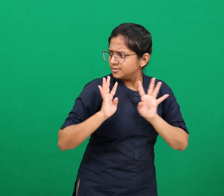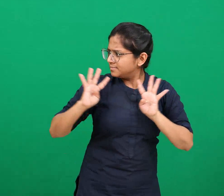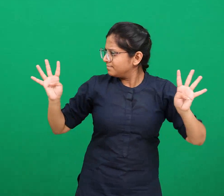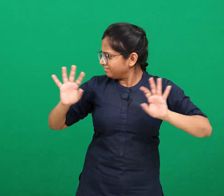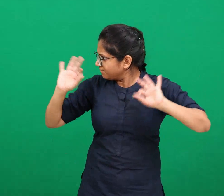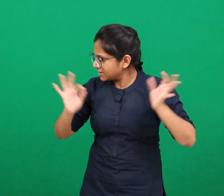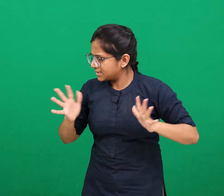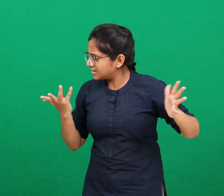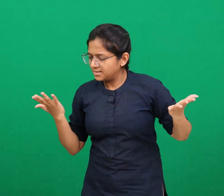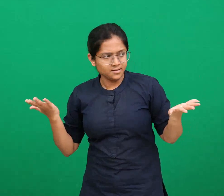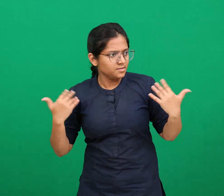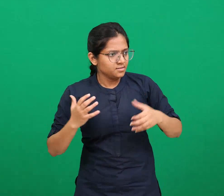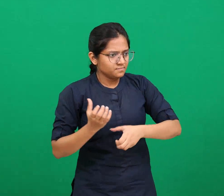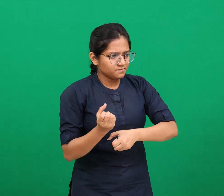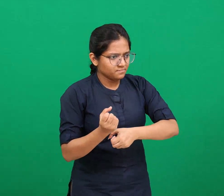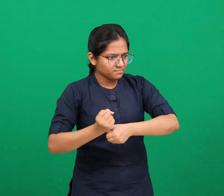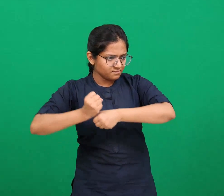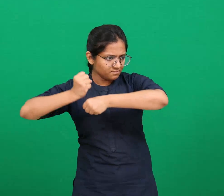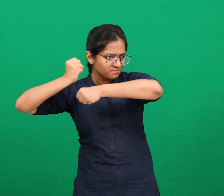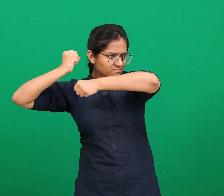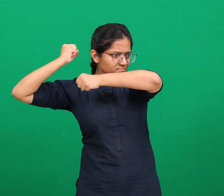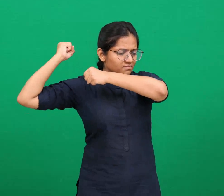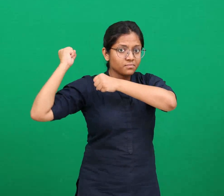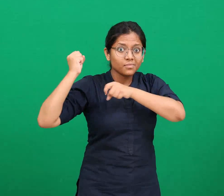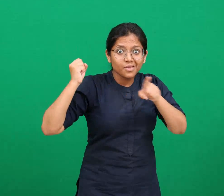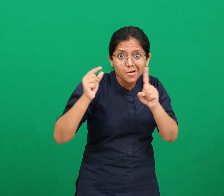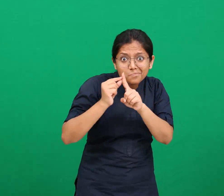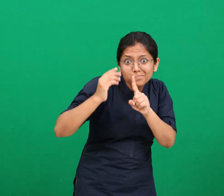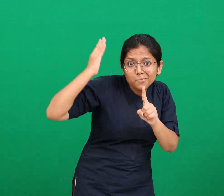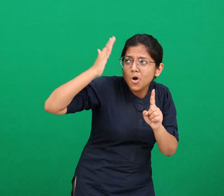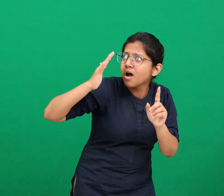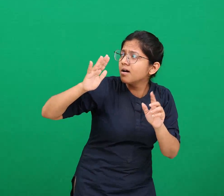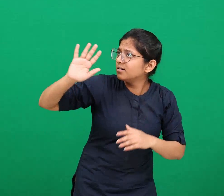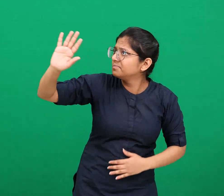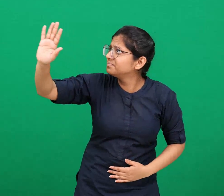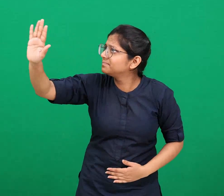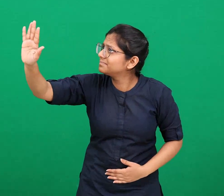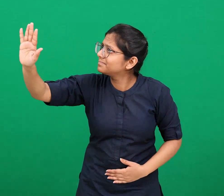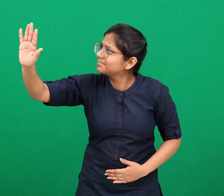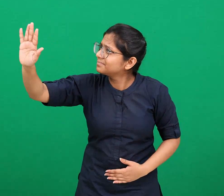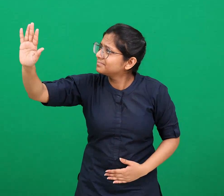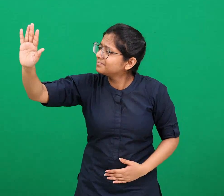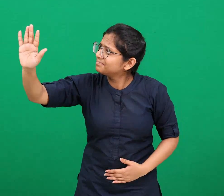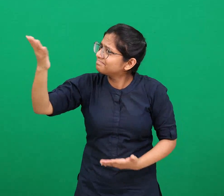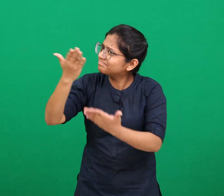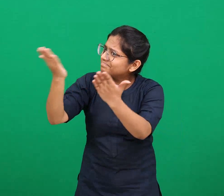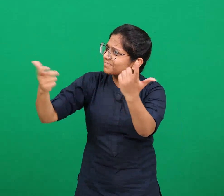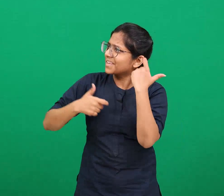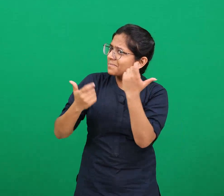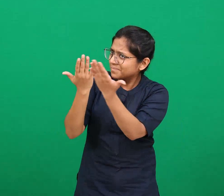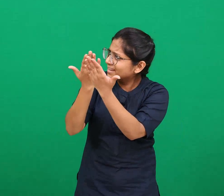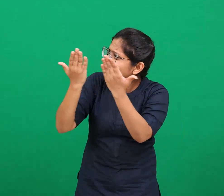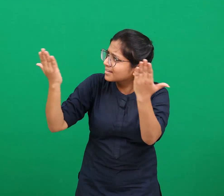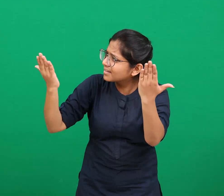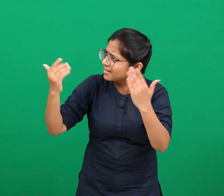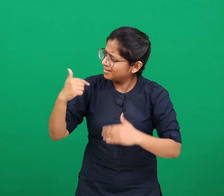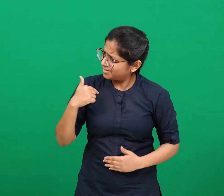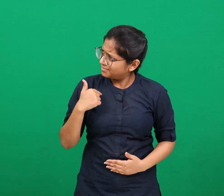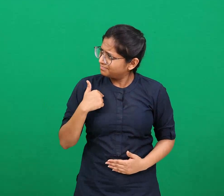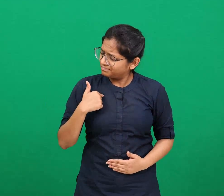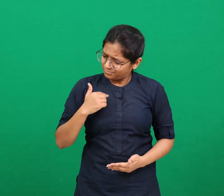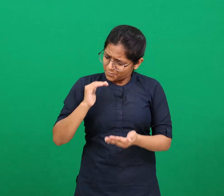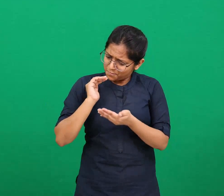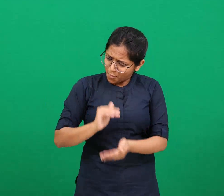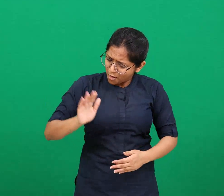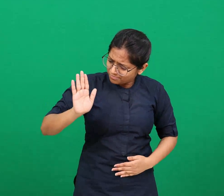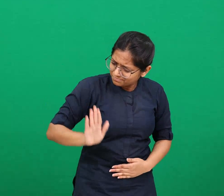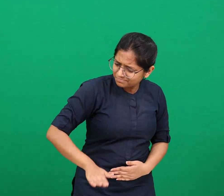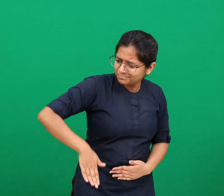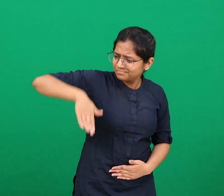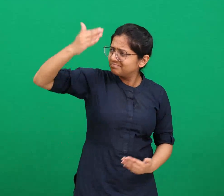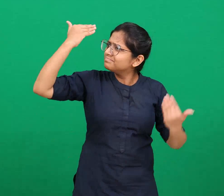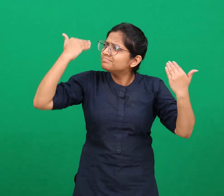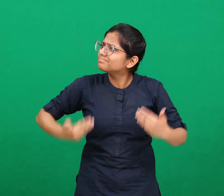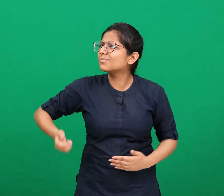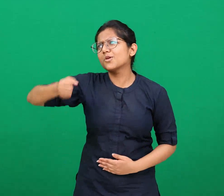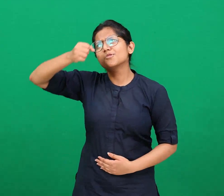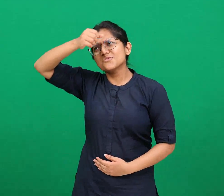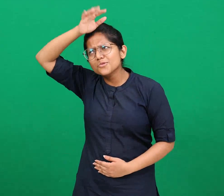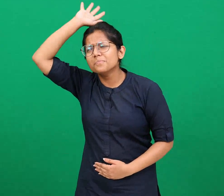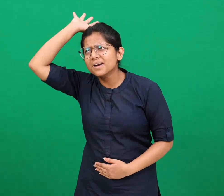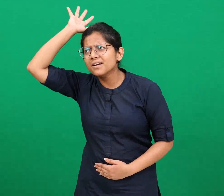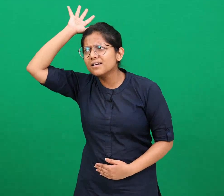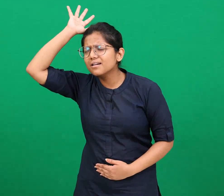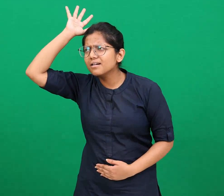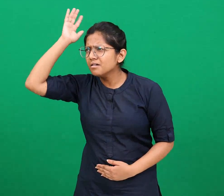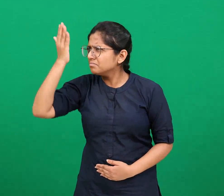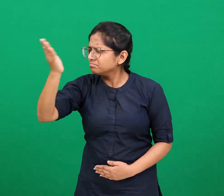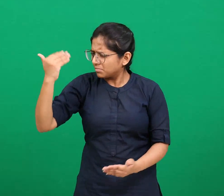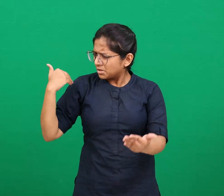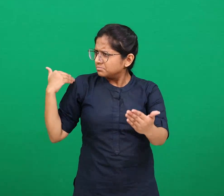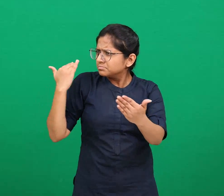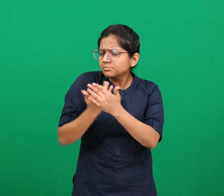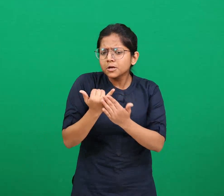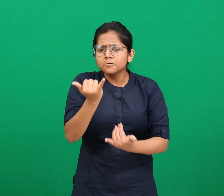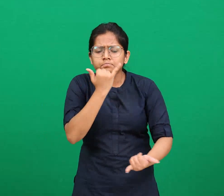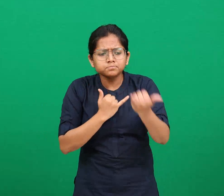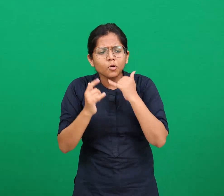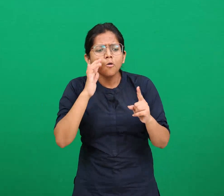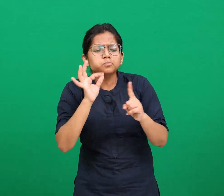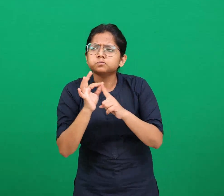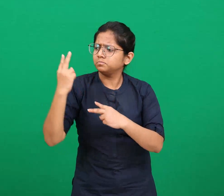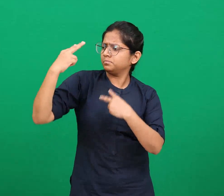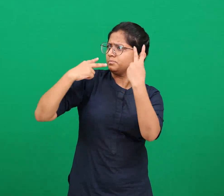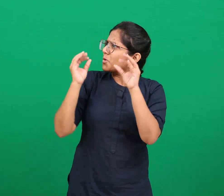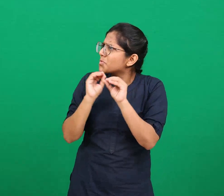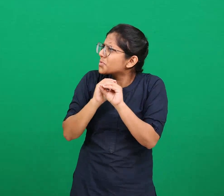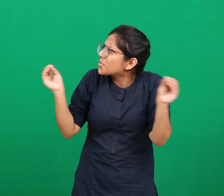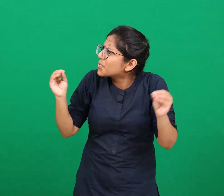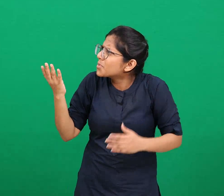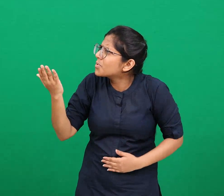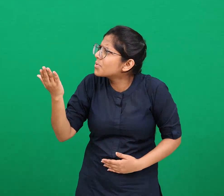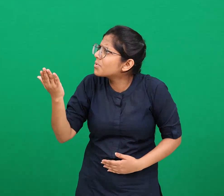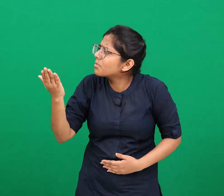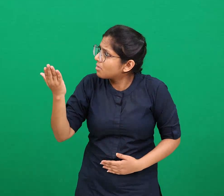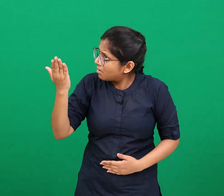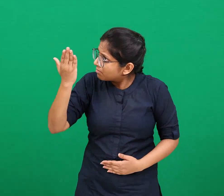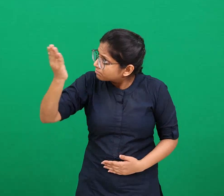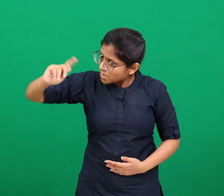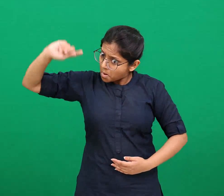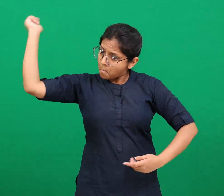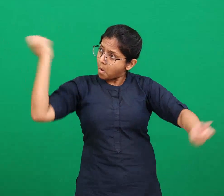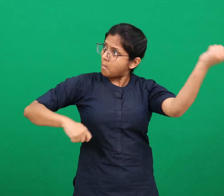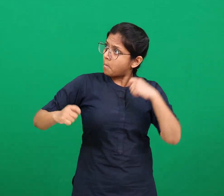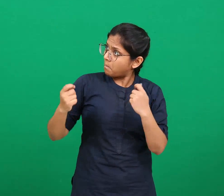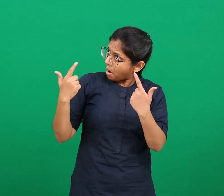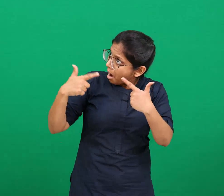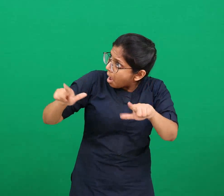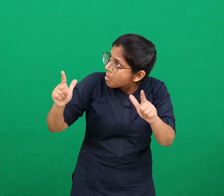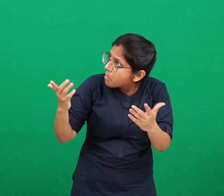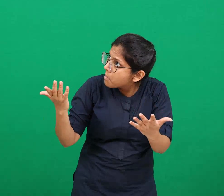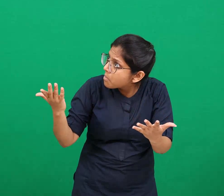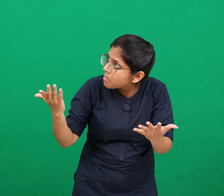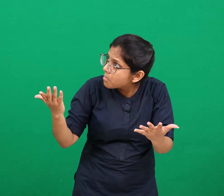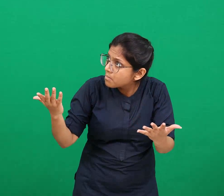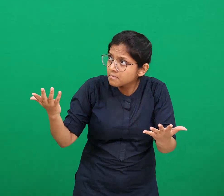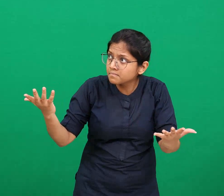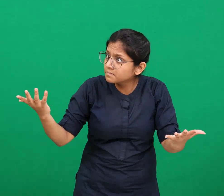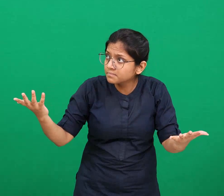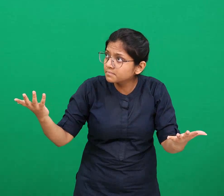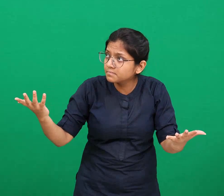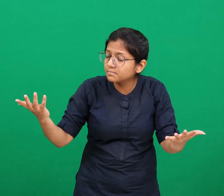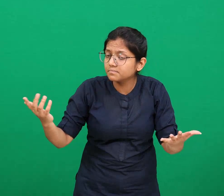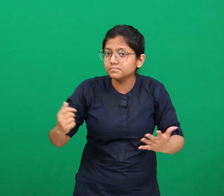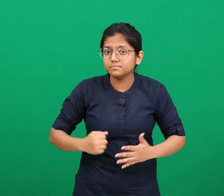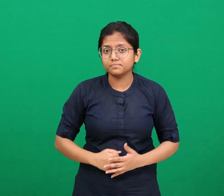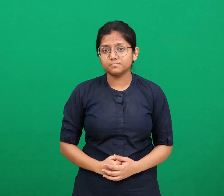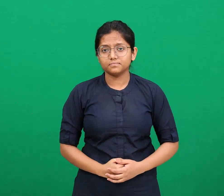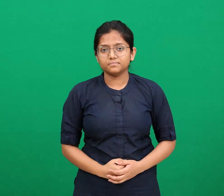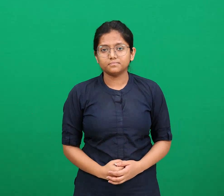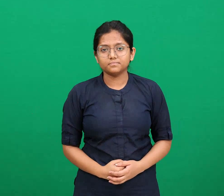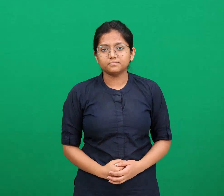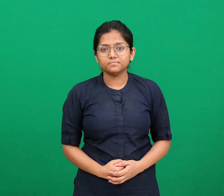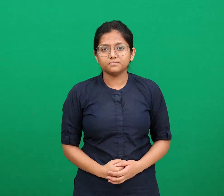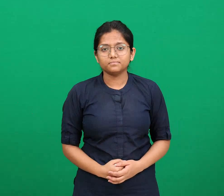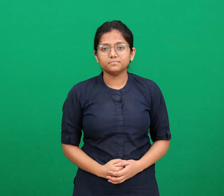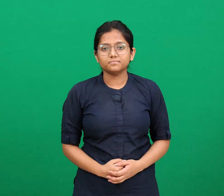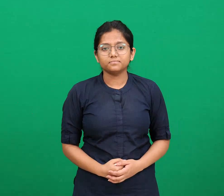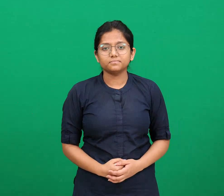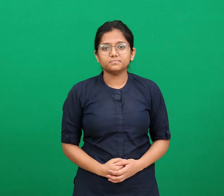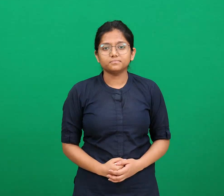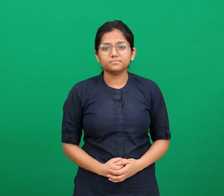But as they stretched him out to strap him down, Paul said to the centurion standing there, "Is it lawful for you to flog a Roman citizen without a trial?"